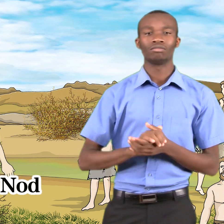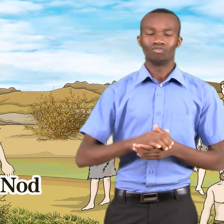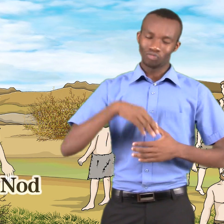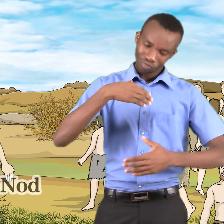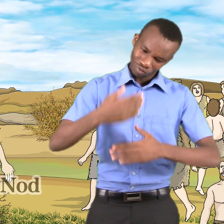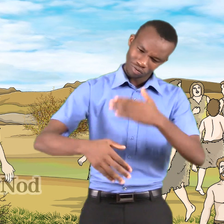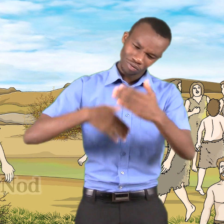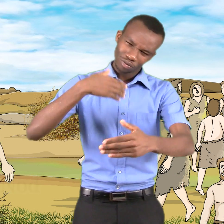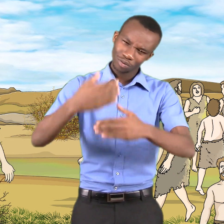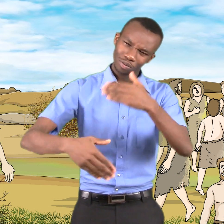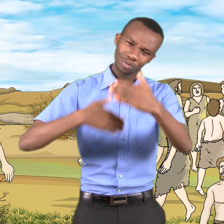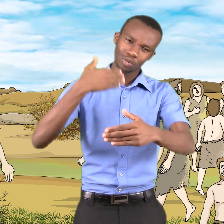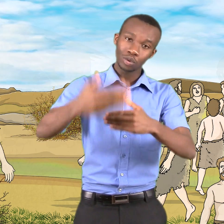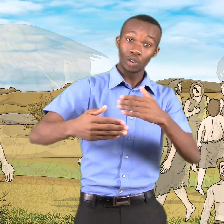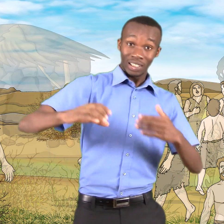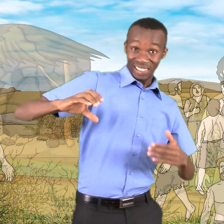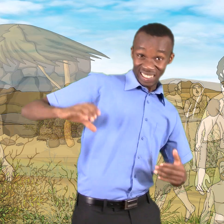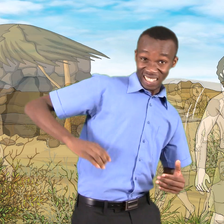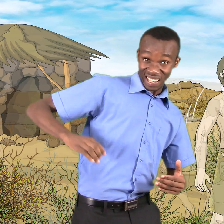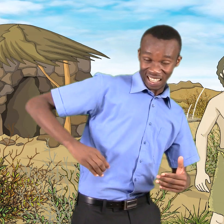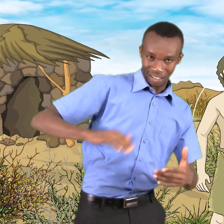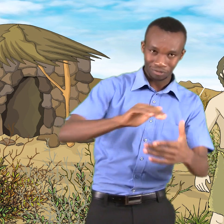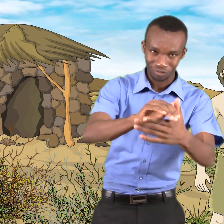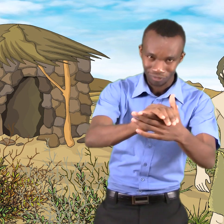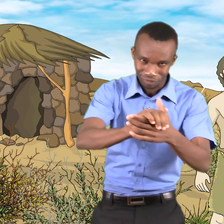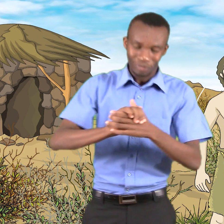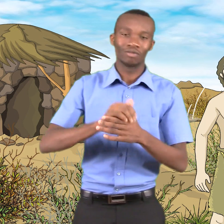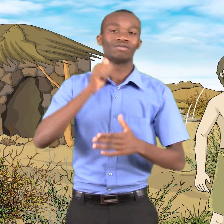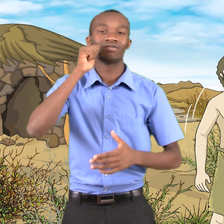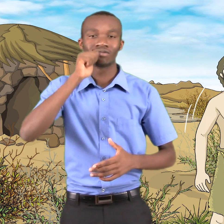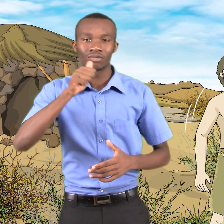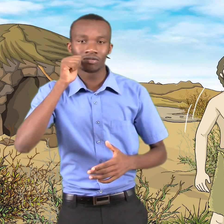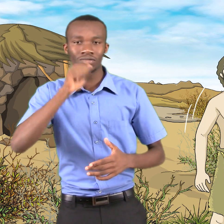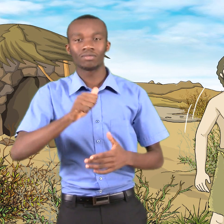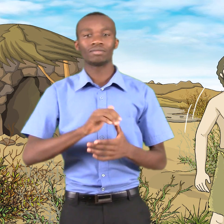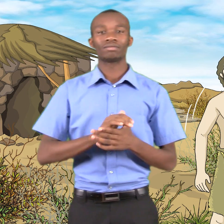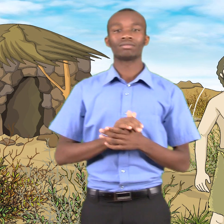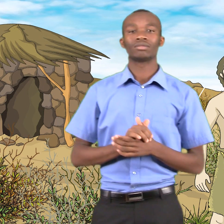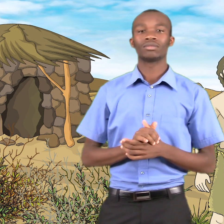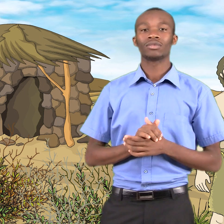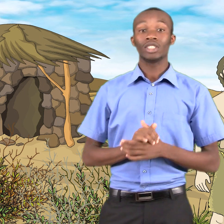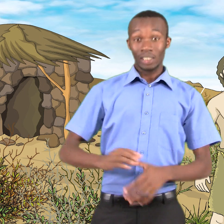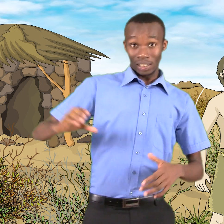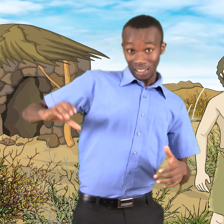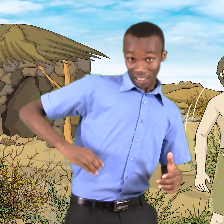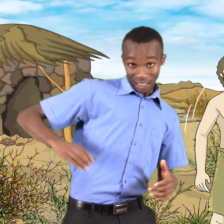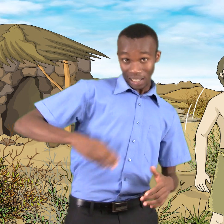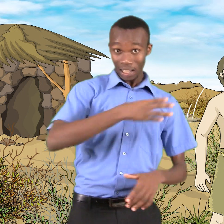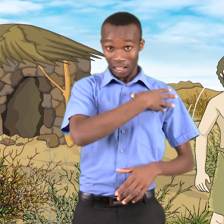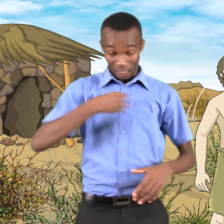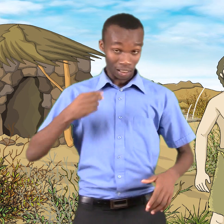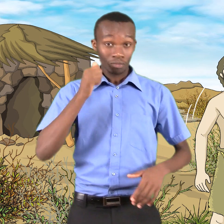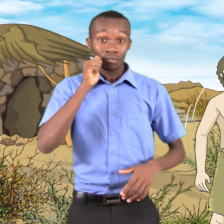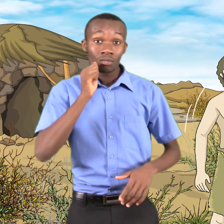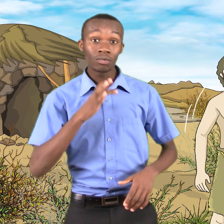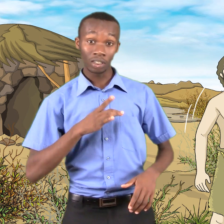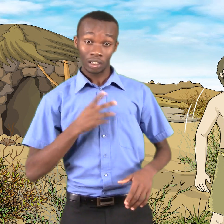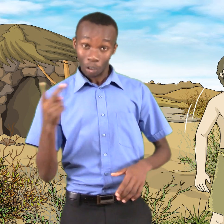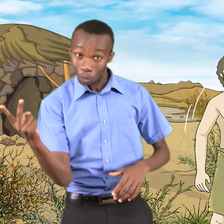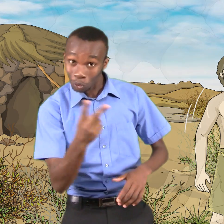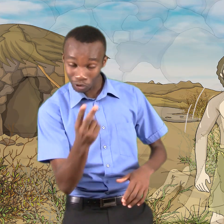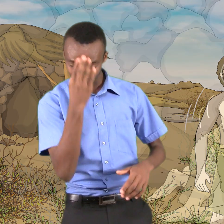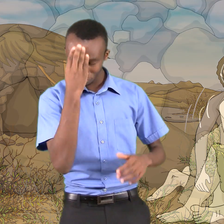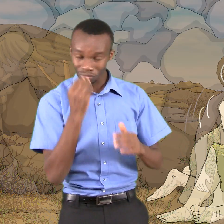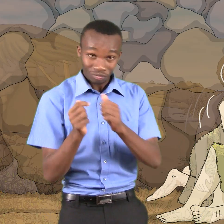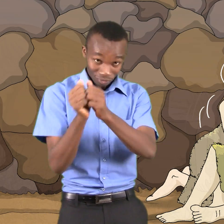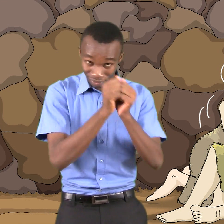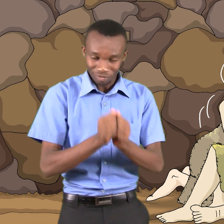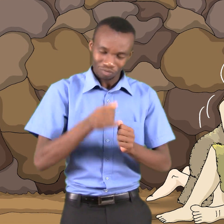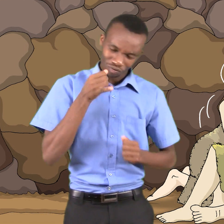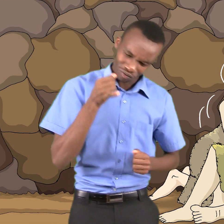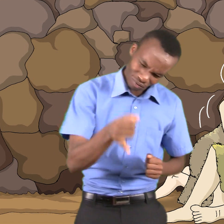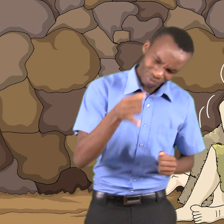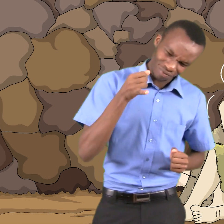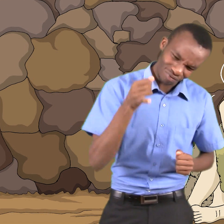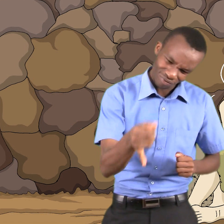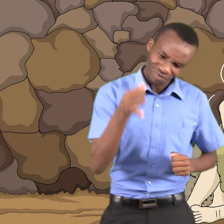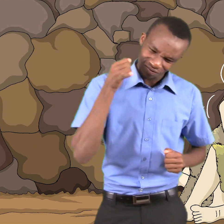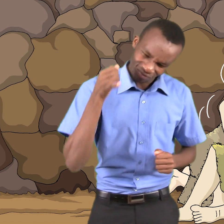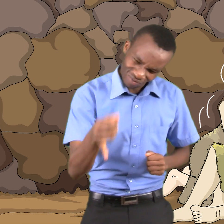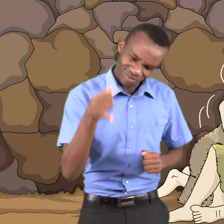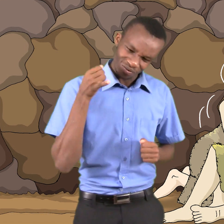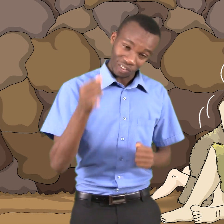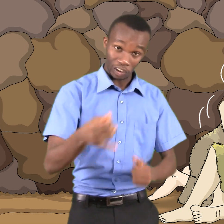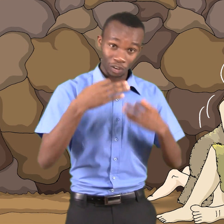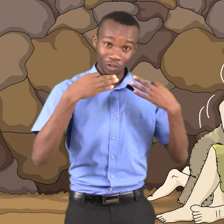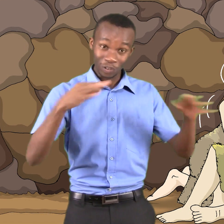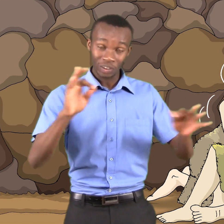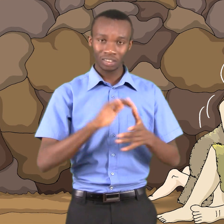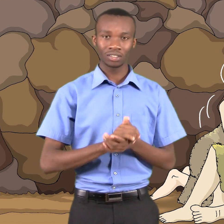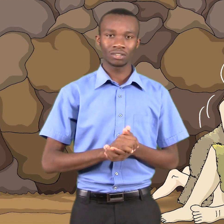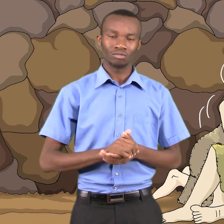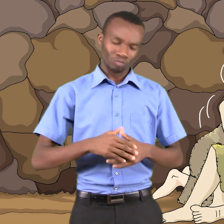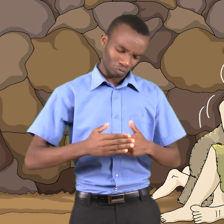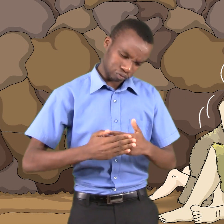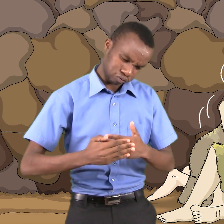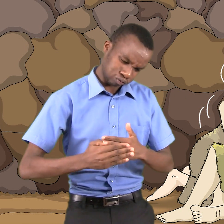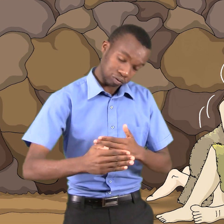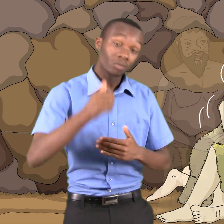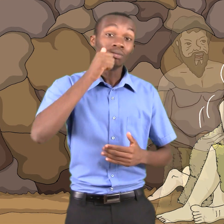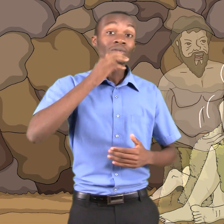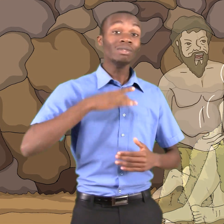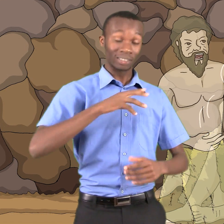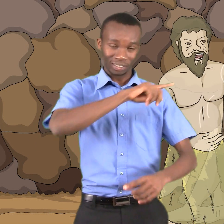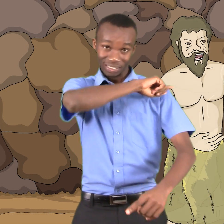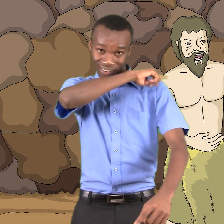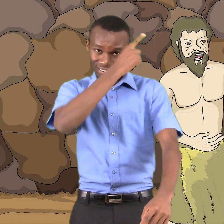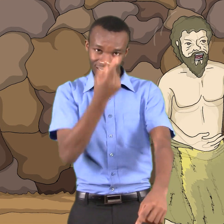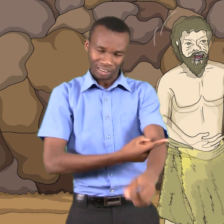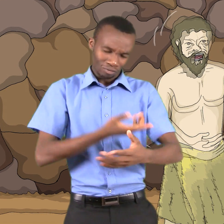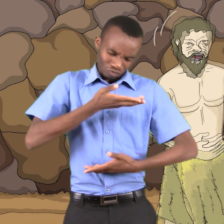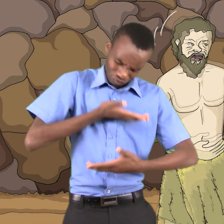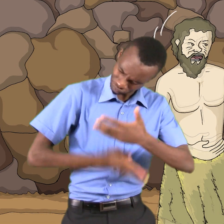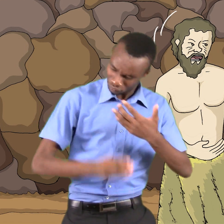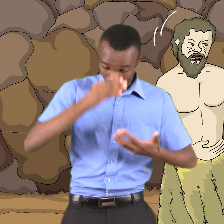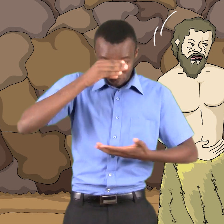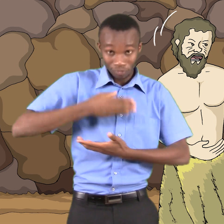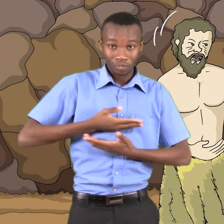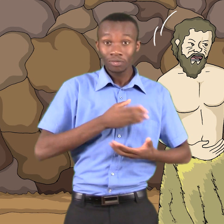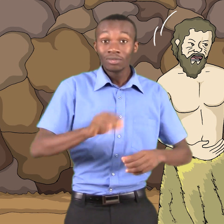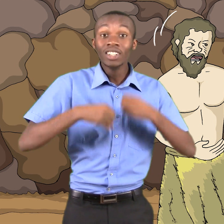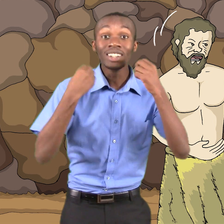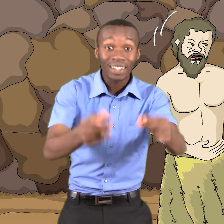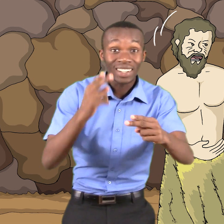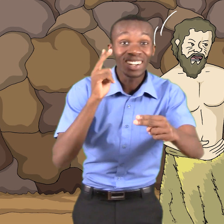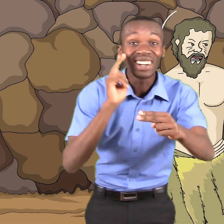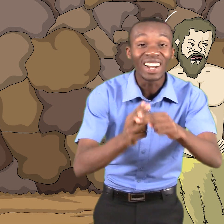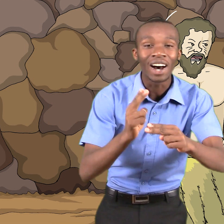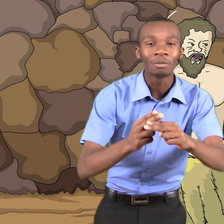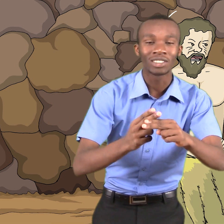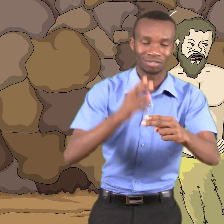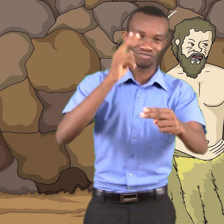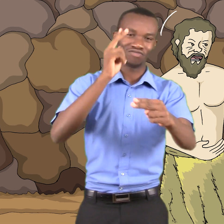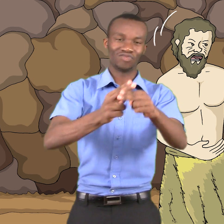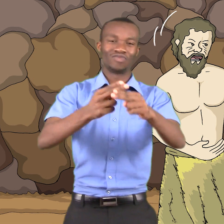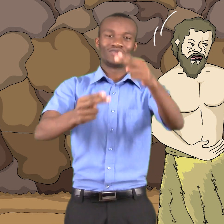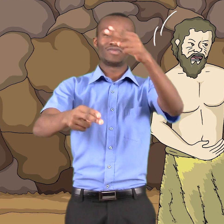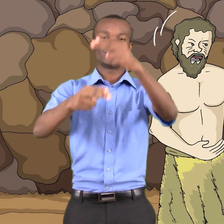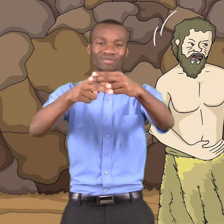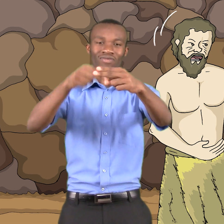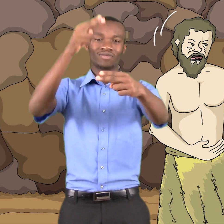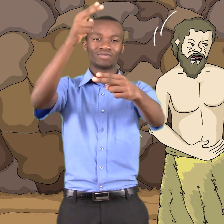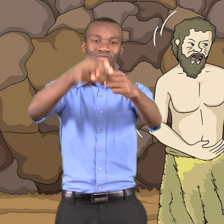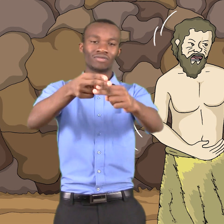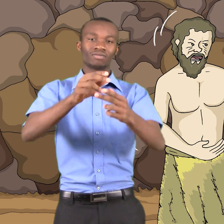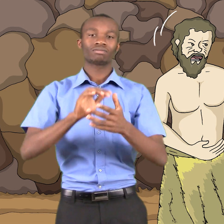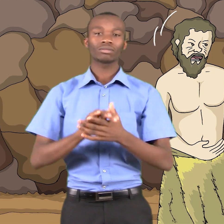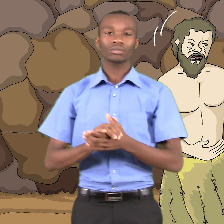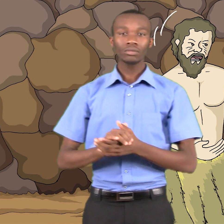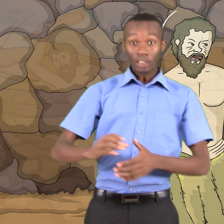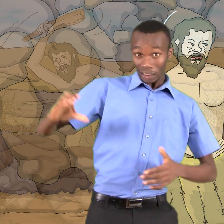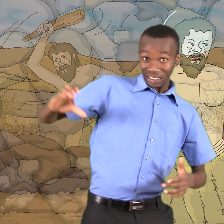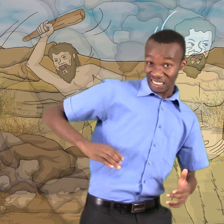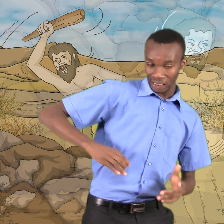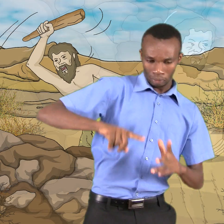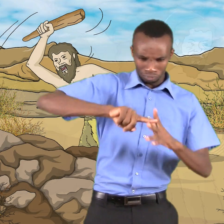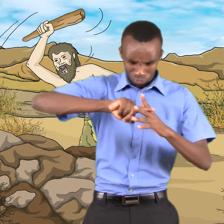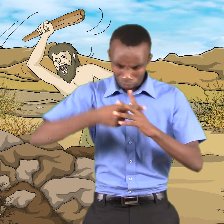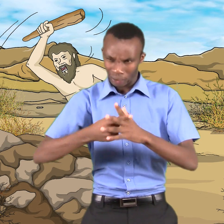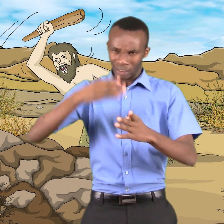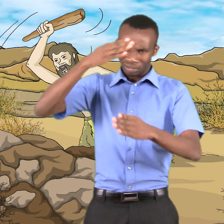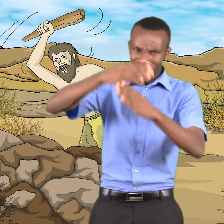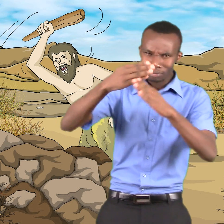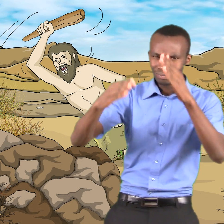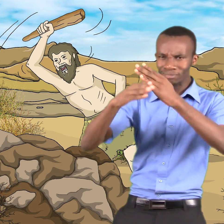And Cain had relations with his wife, and she conceived and gave birth to Enoch.